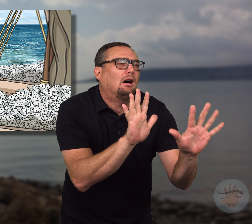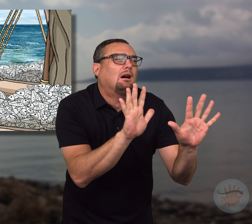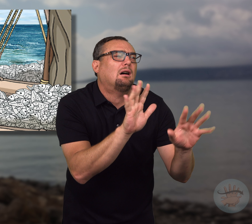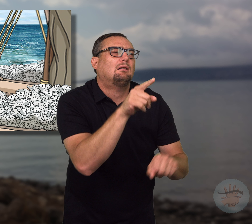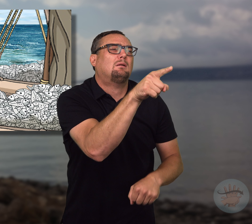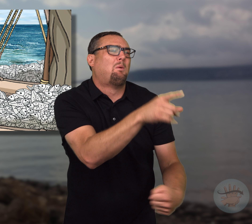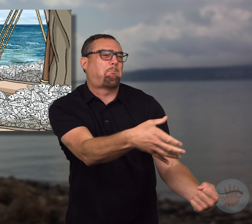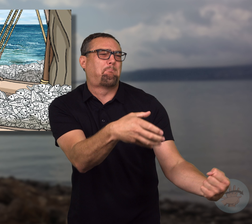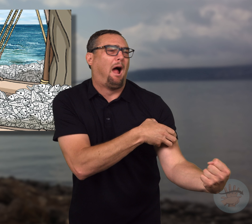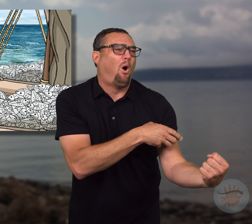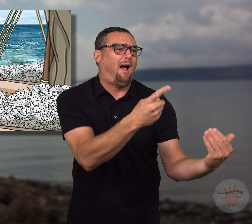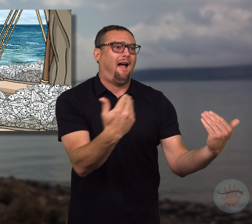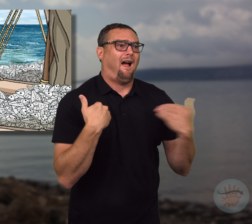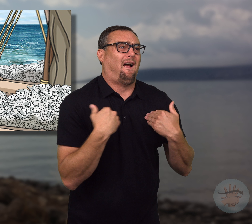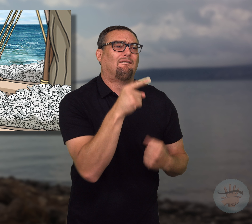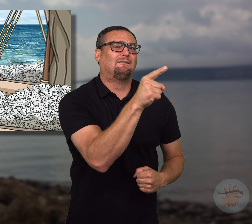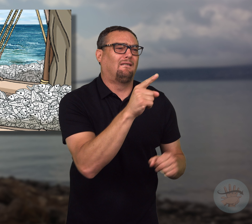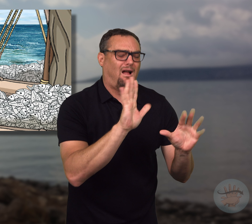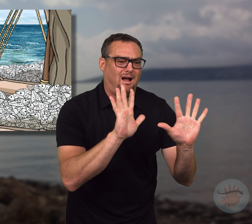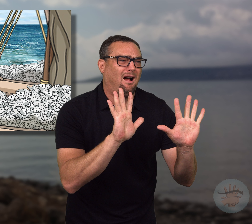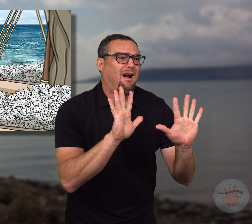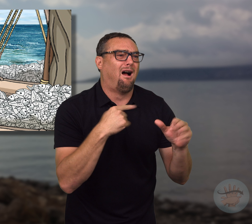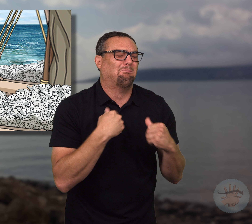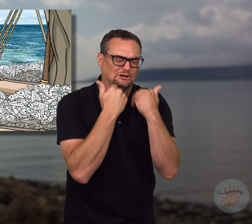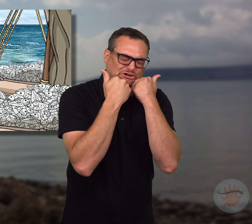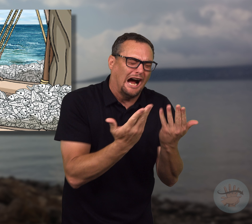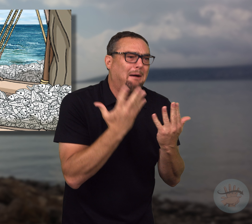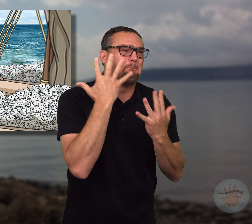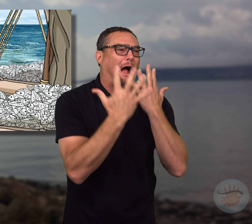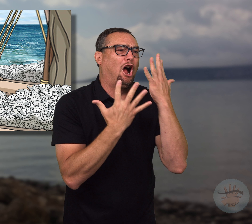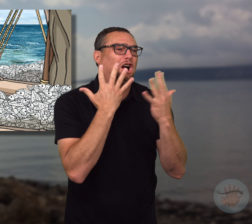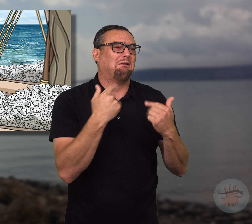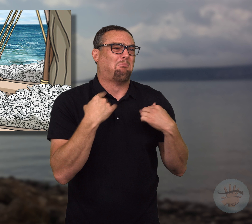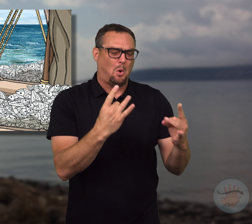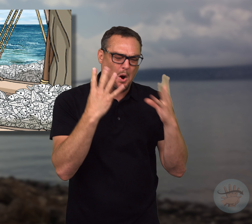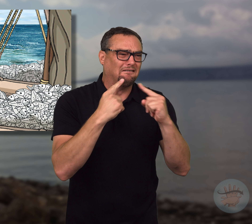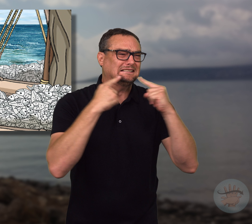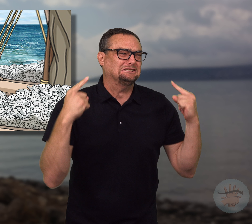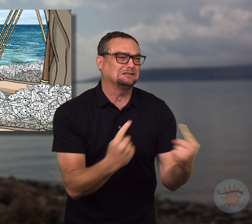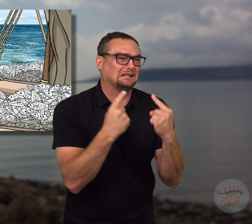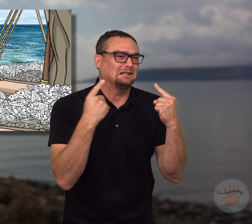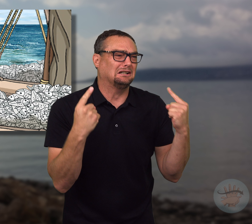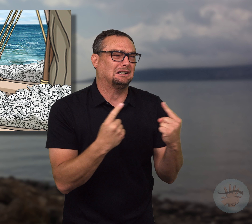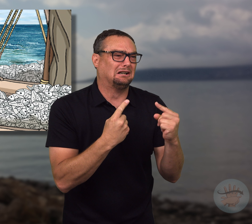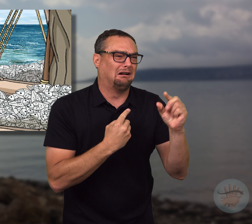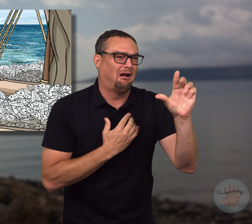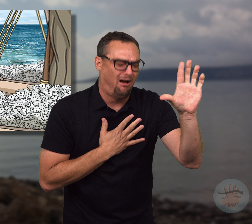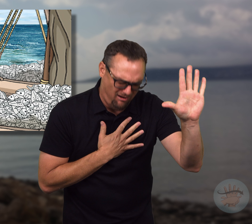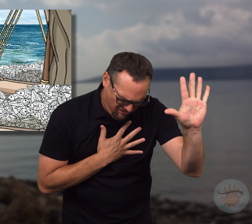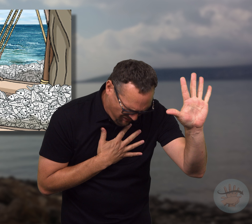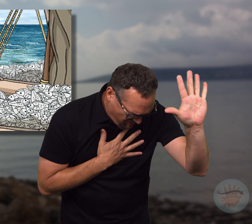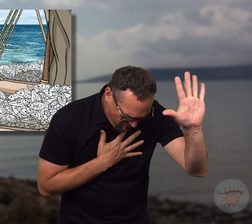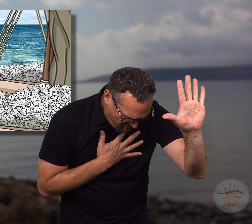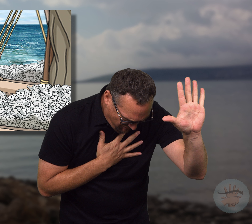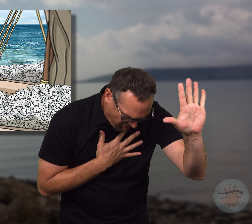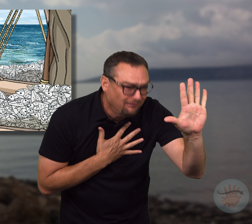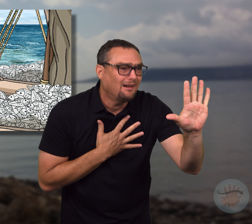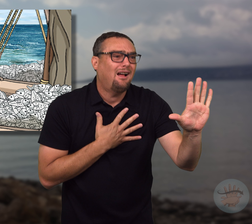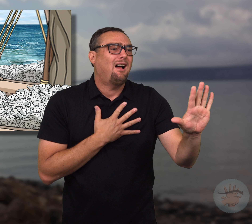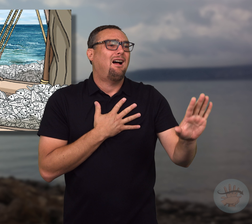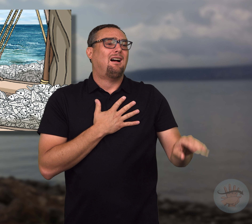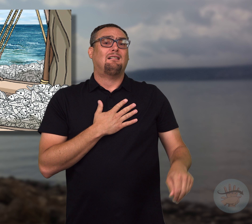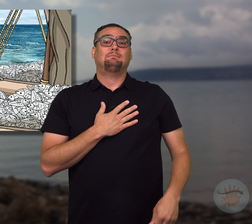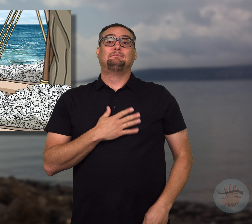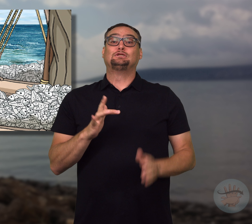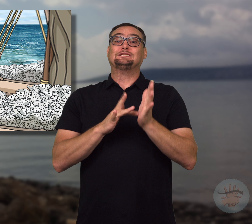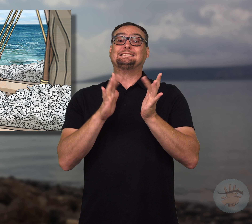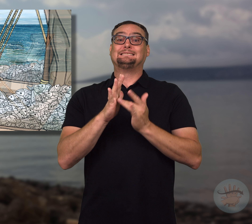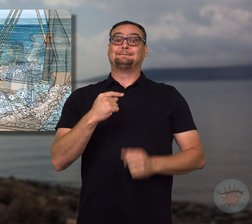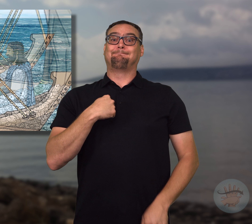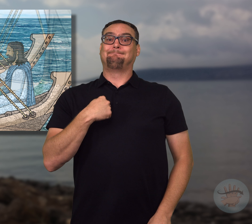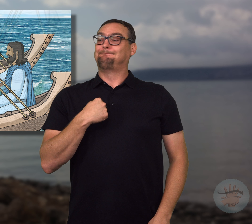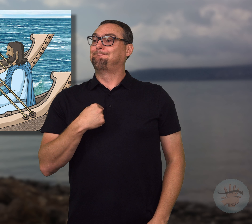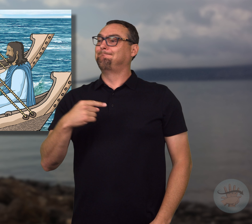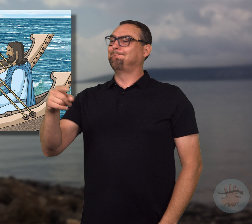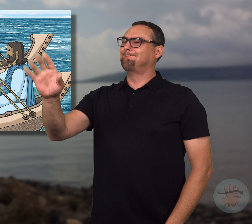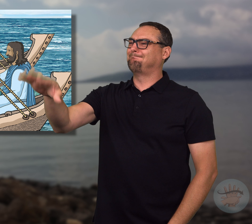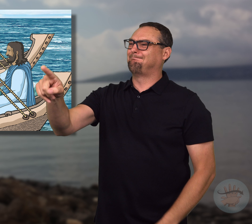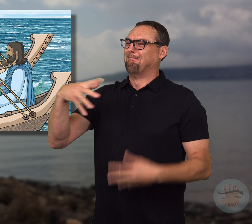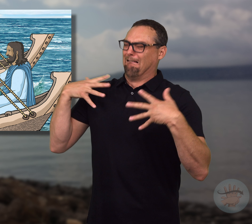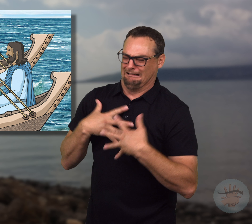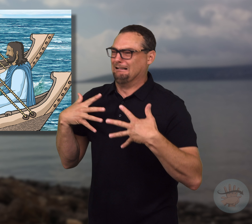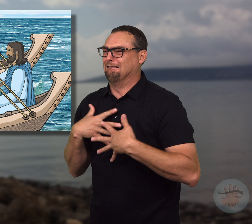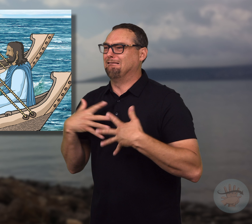“Go away from me, Lord,” he said, “for I am a sinful man.” For he and his companions were astonished at the catch of fish they had taken, and so were his partners James and John, the sons of Zebedee.